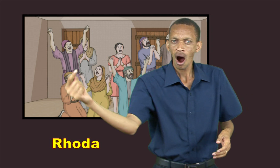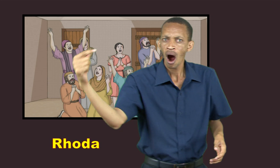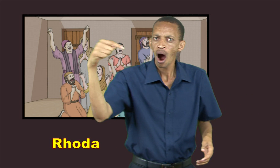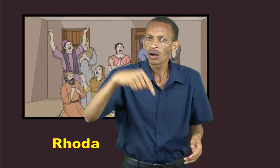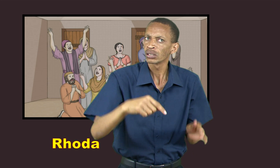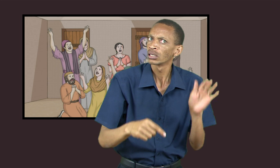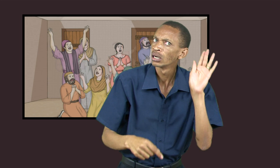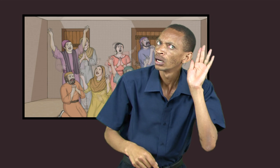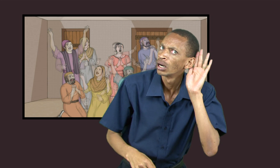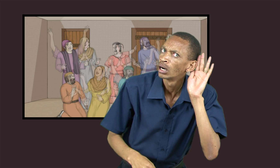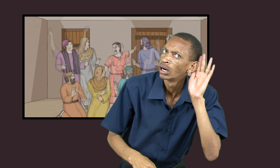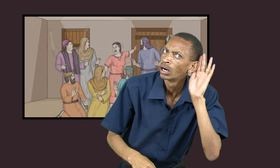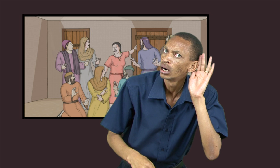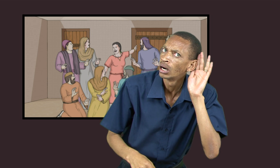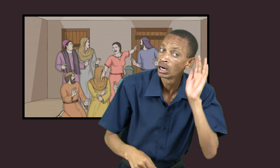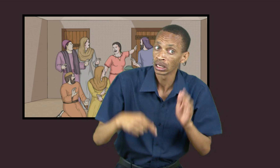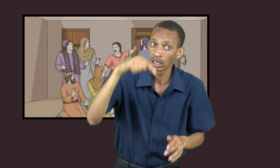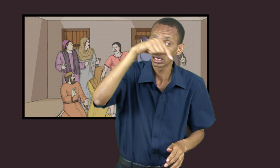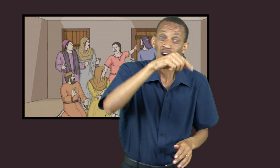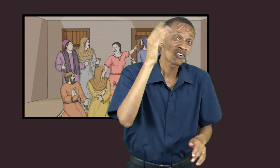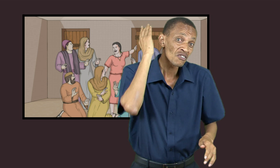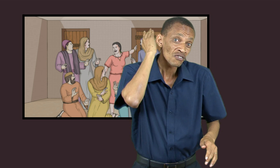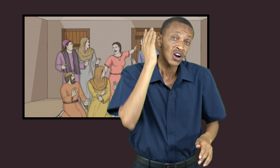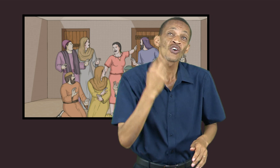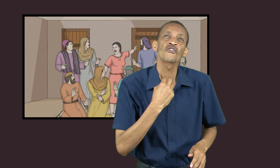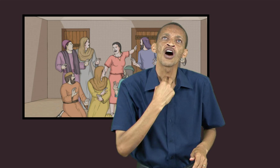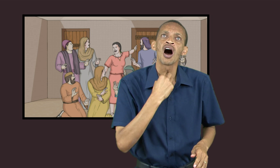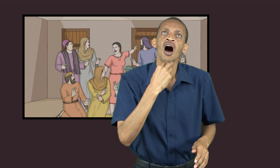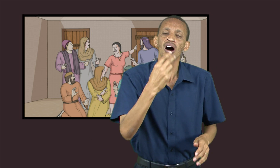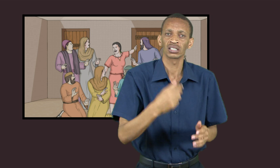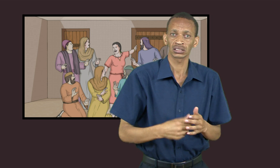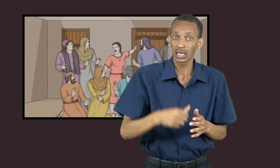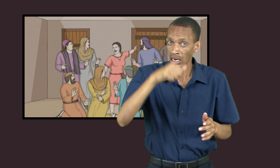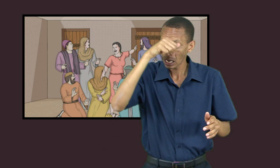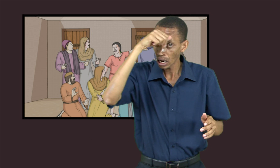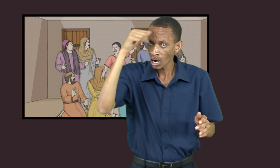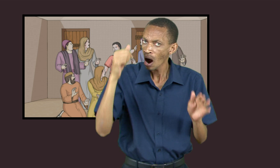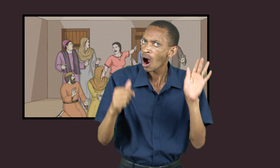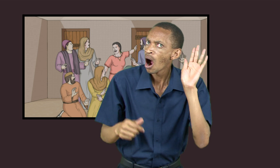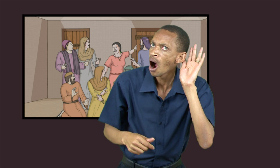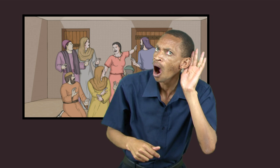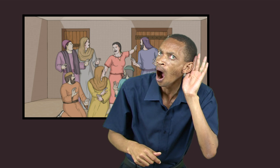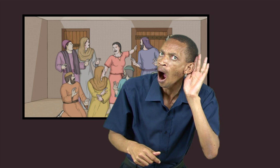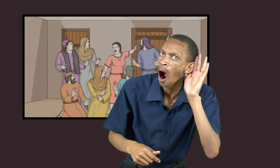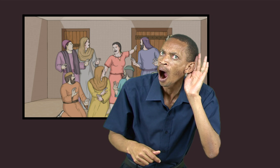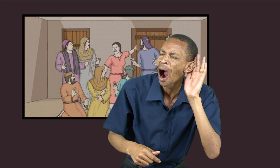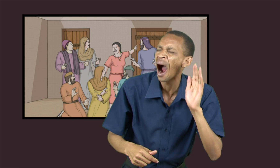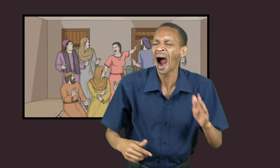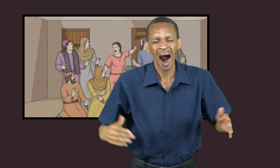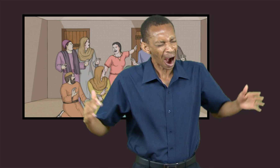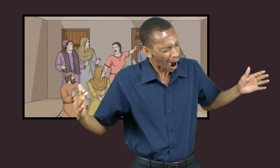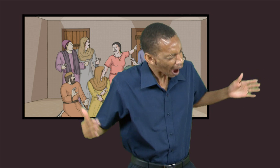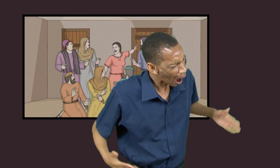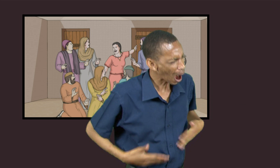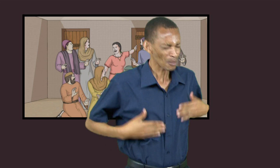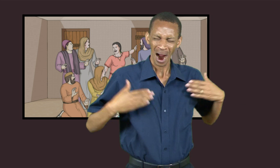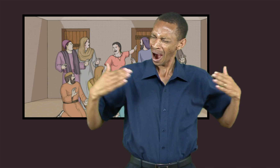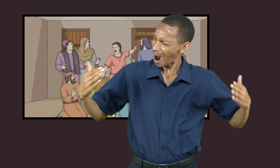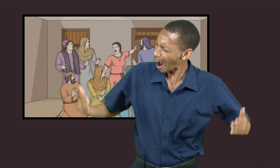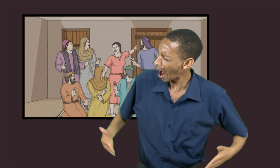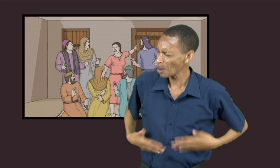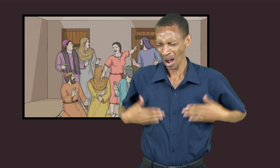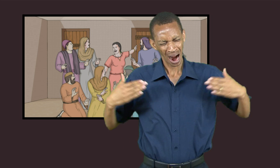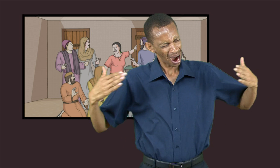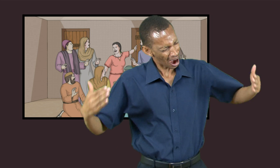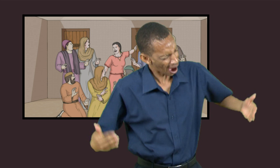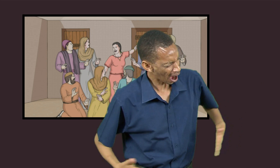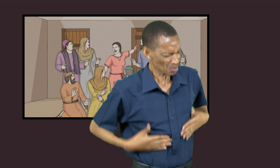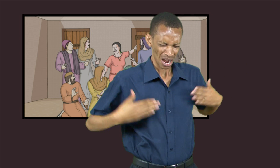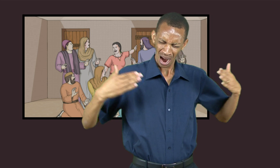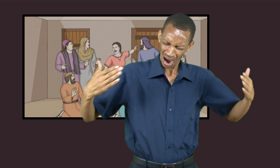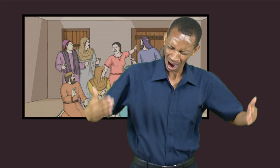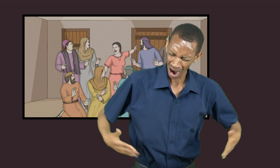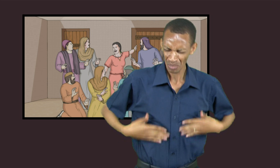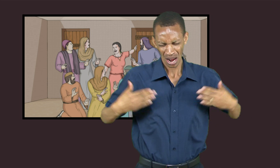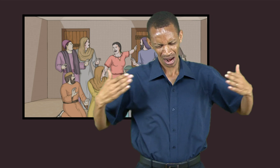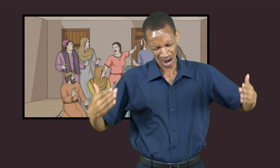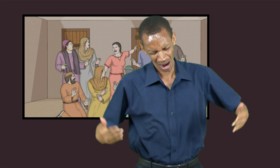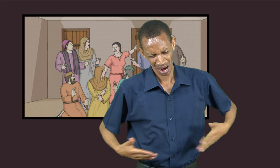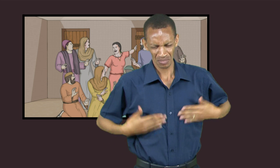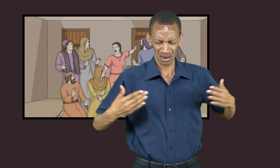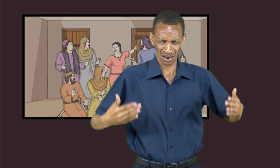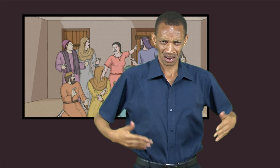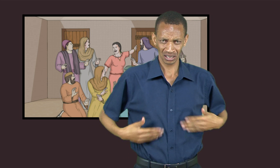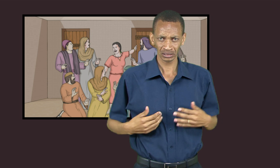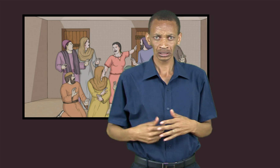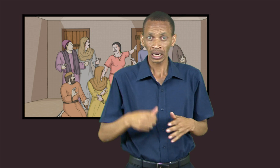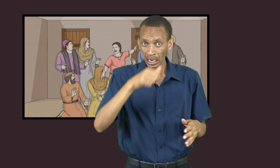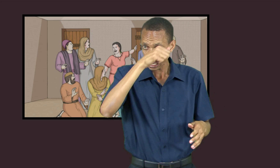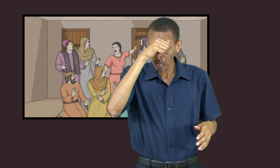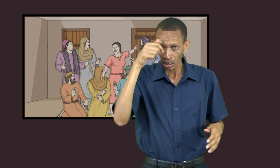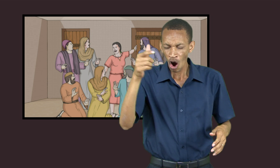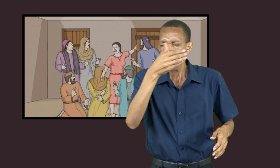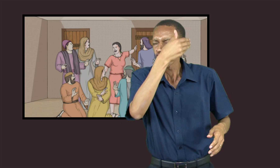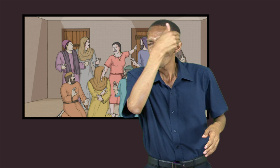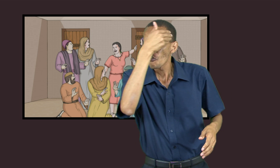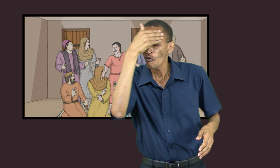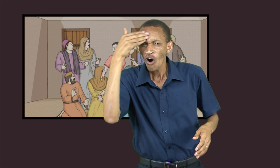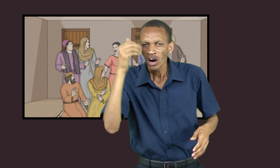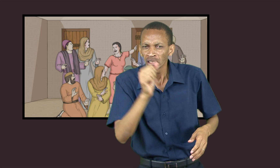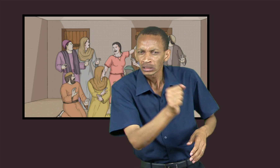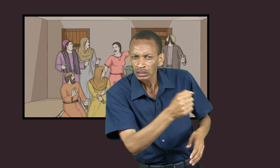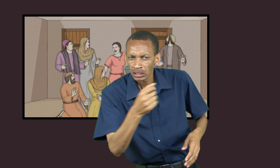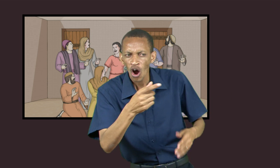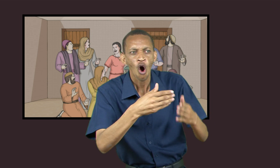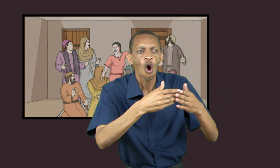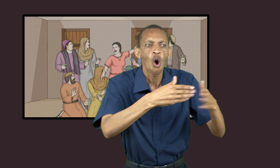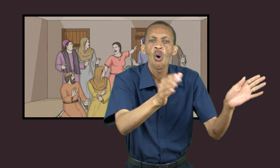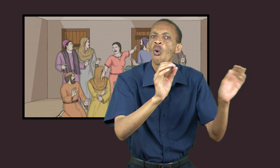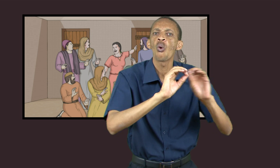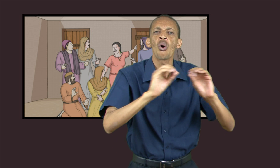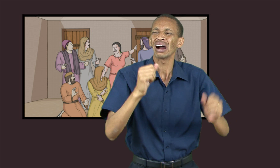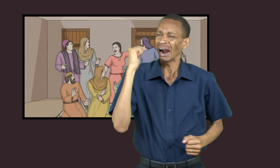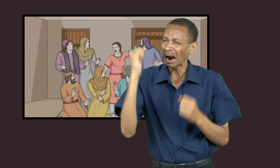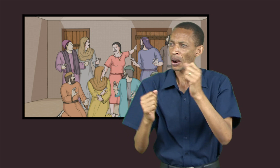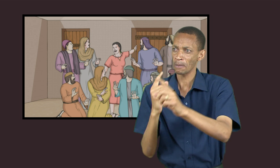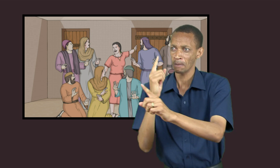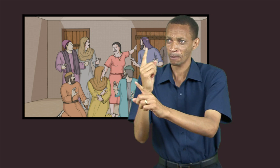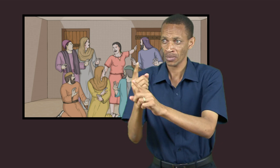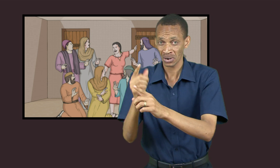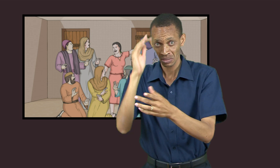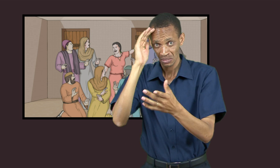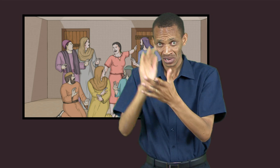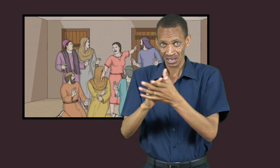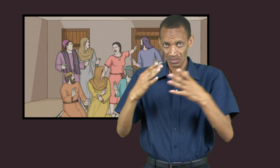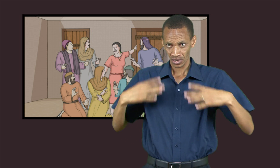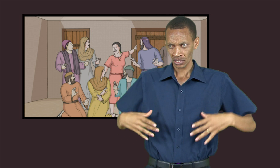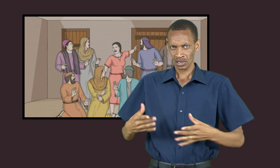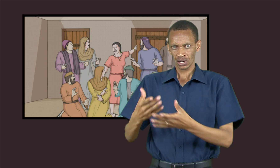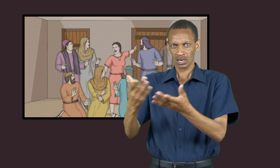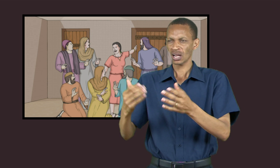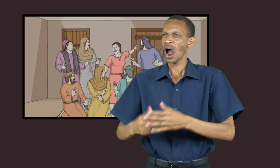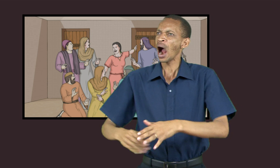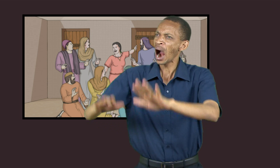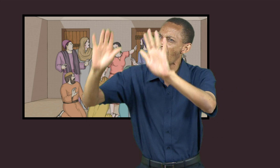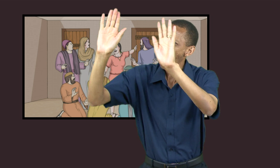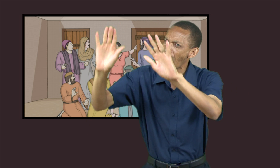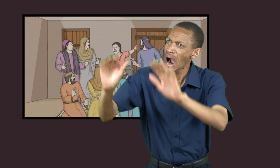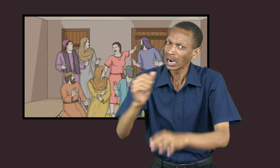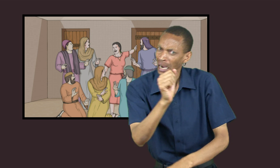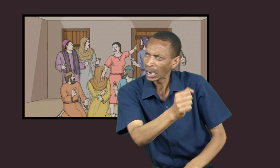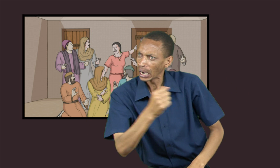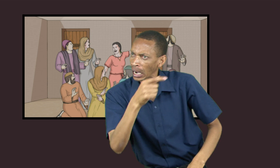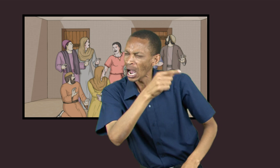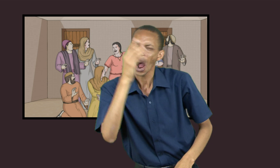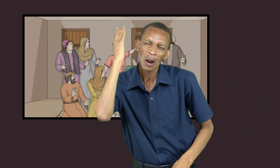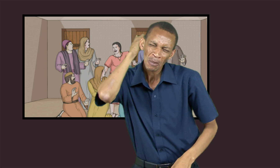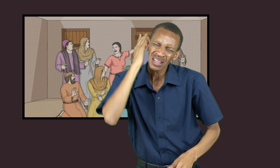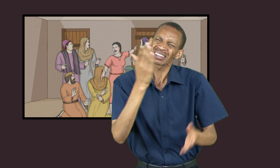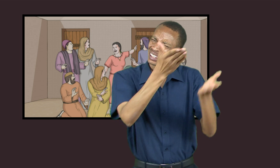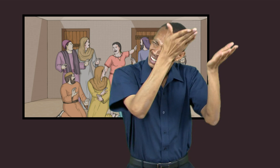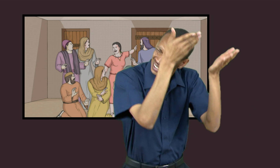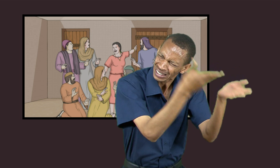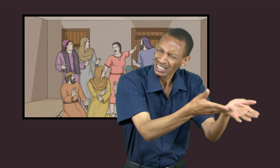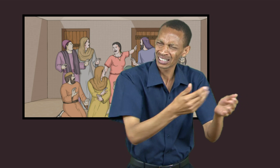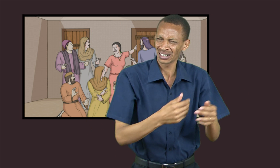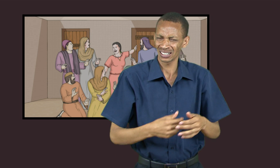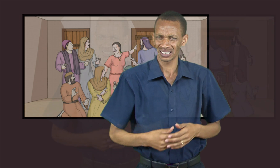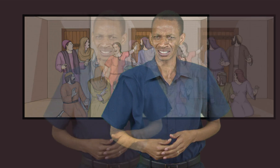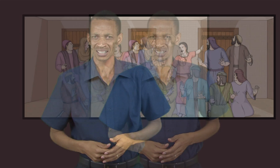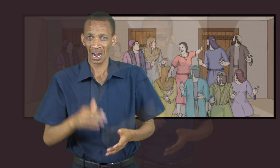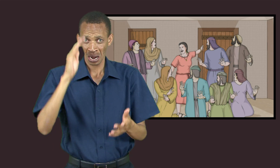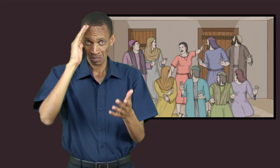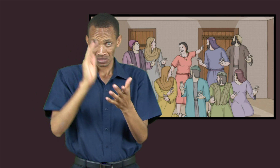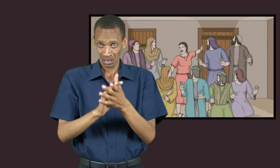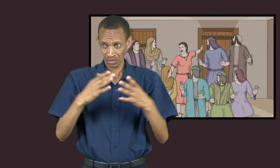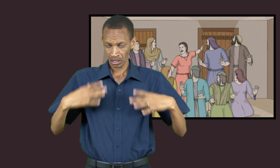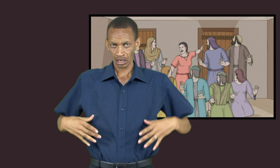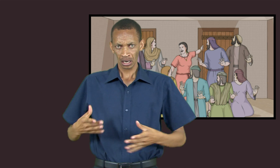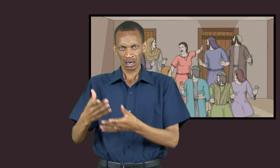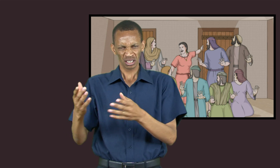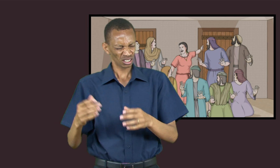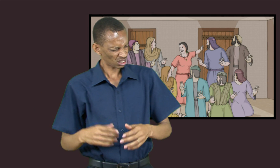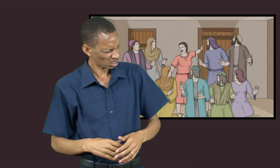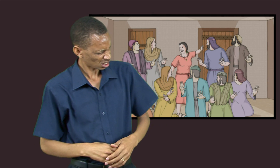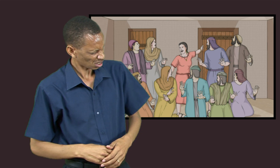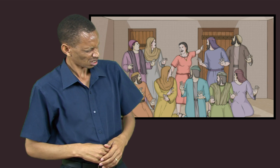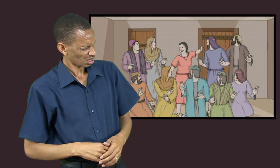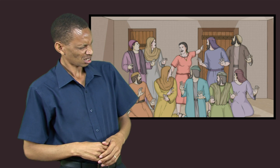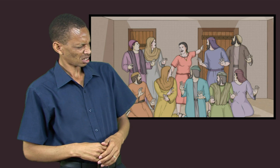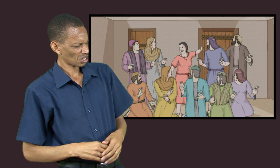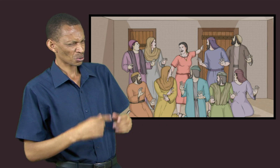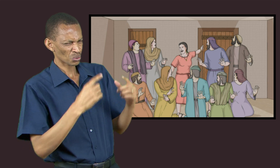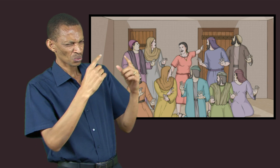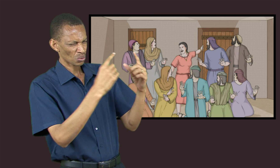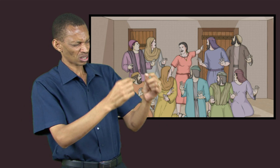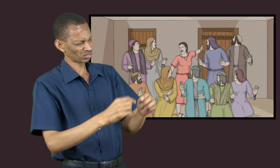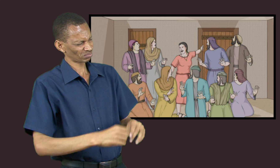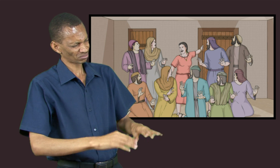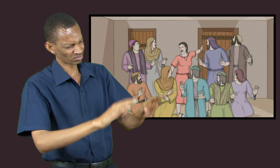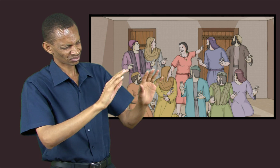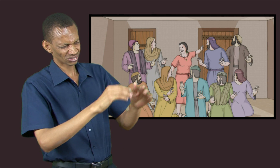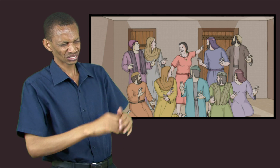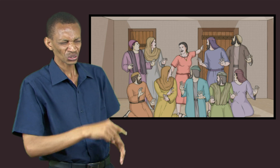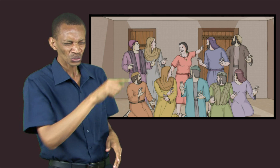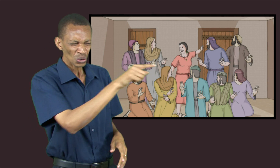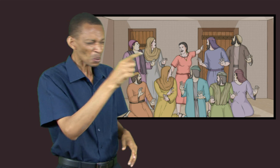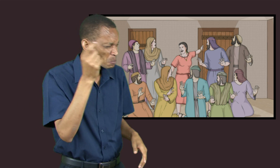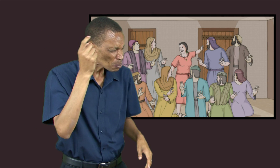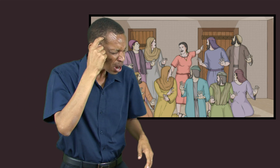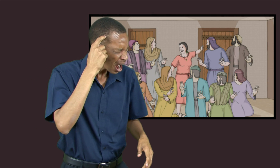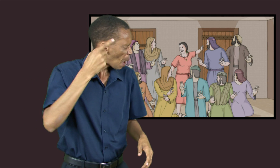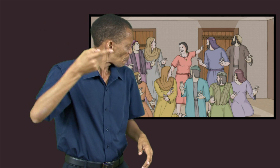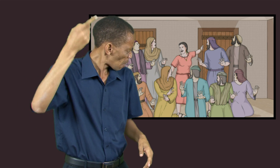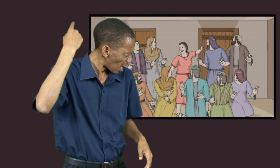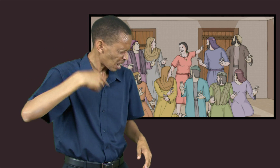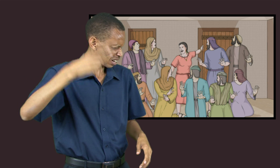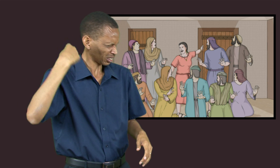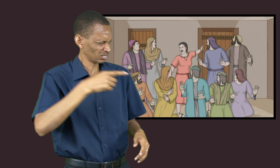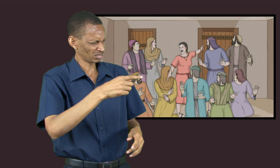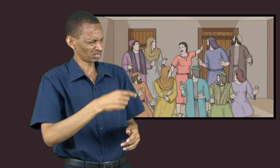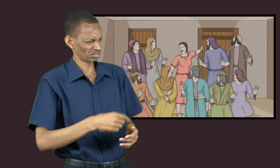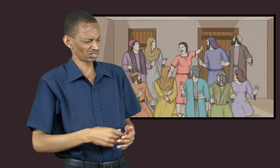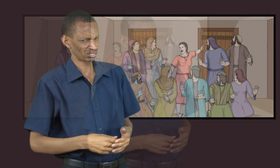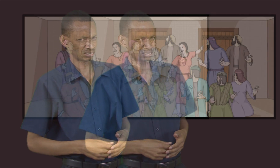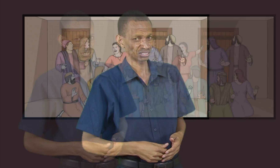When she recognized Peter’s voice, she was so overjoyed that she forgot to open the gate, but ran inside and announced, “Peter is standing at the gate!”